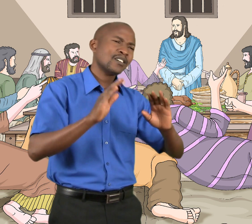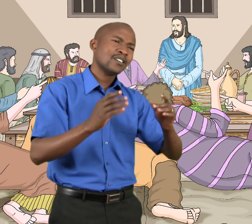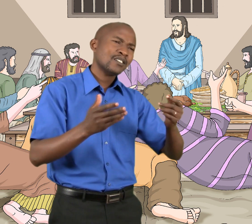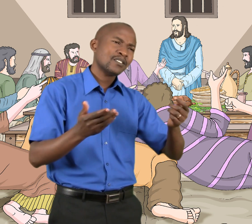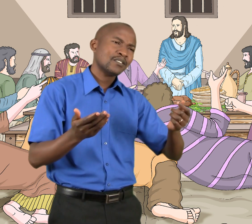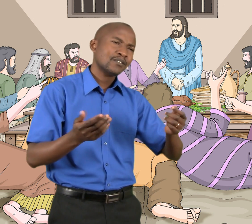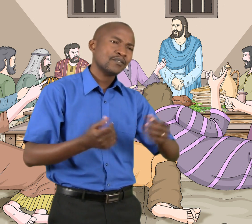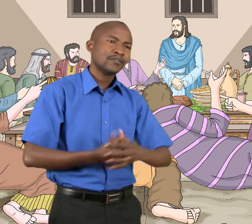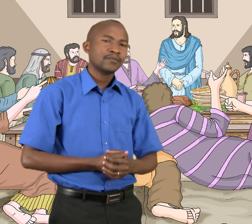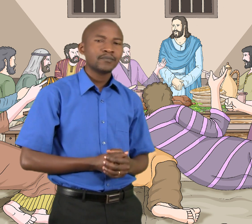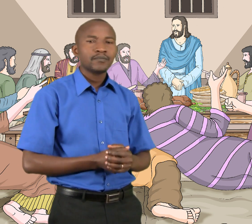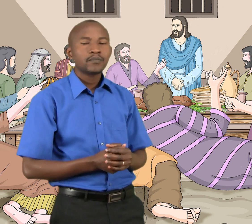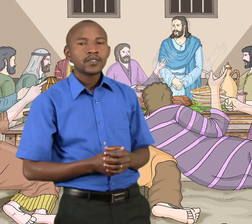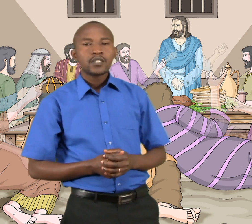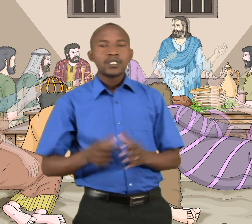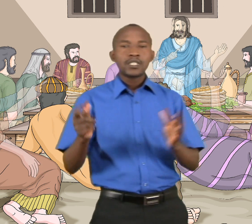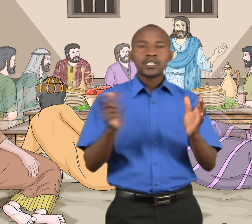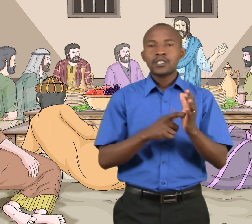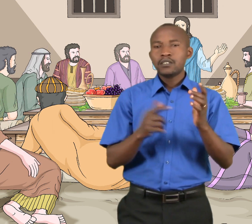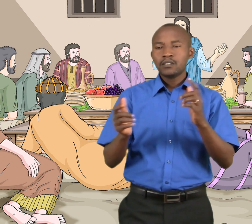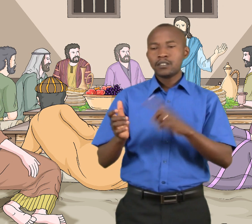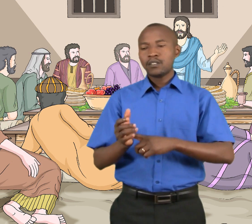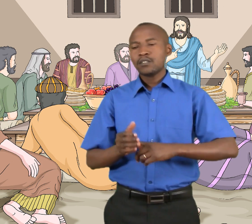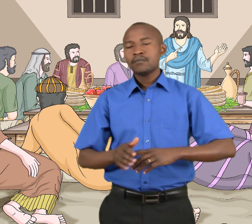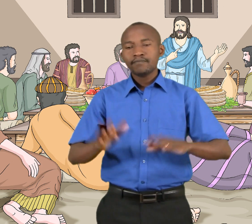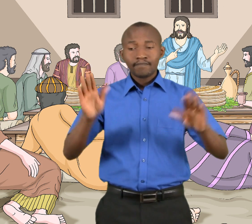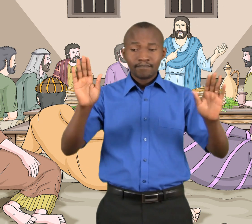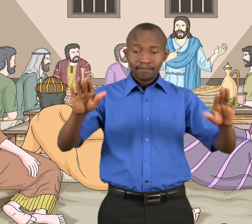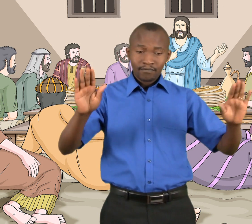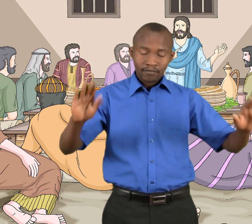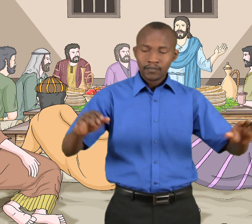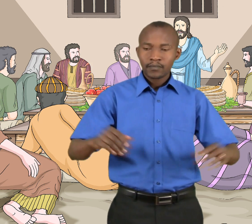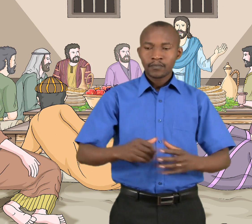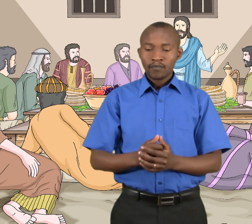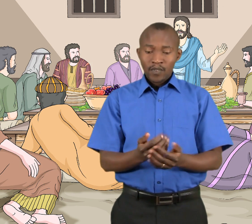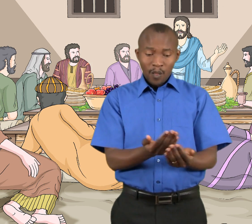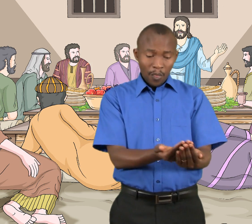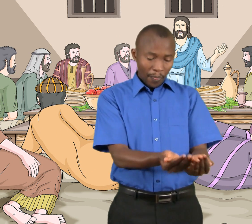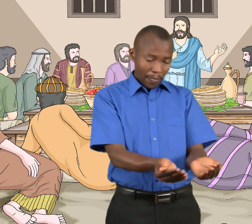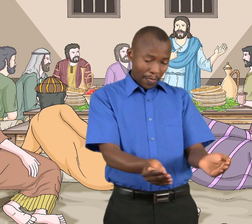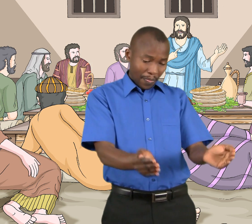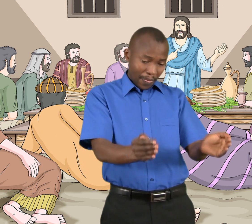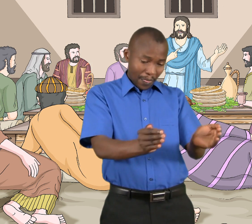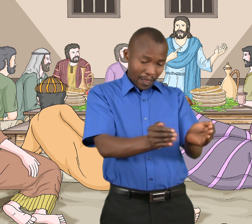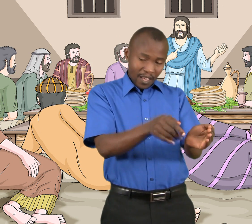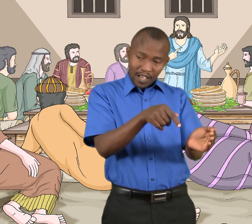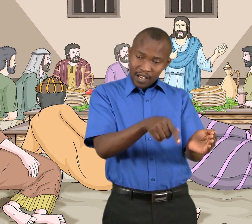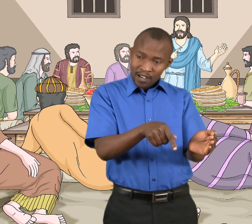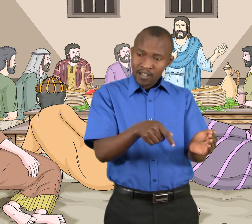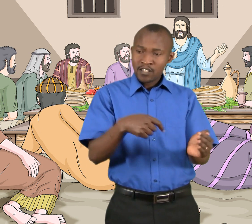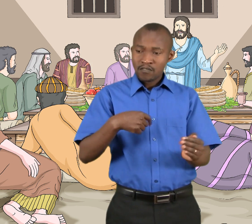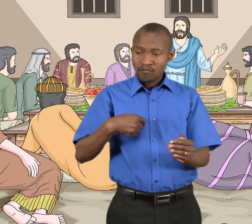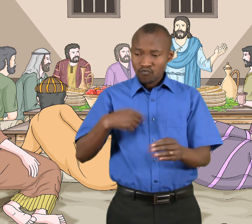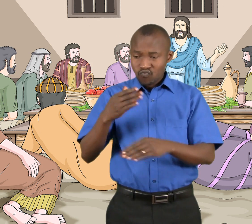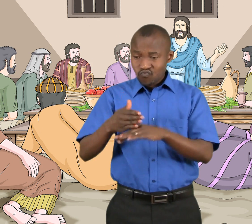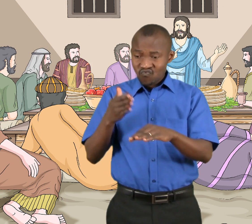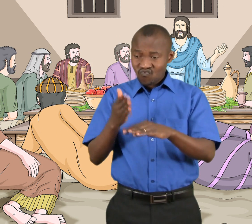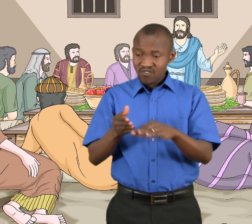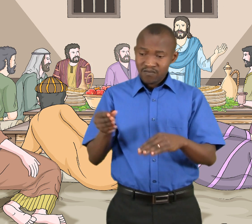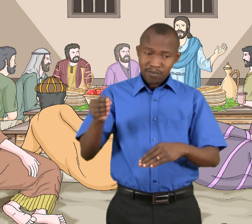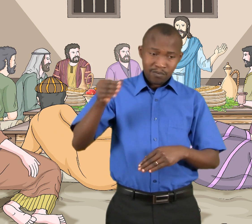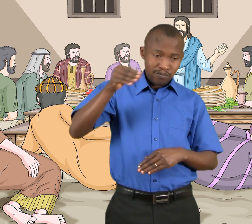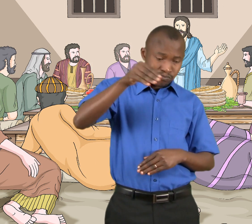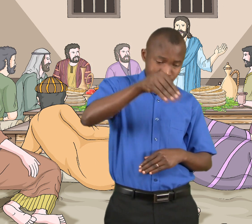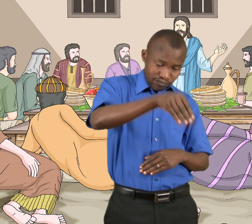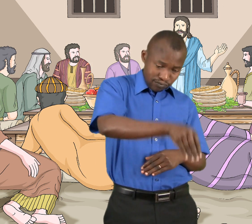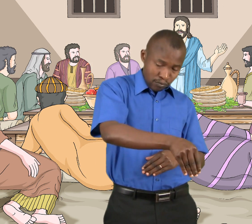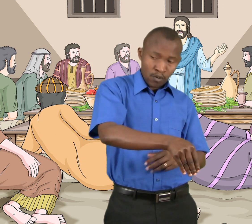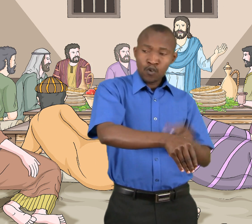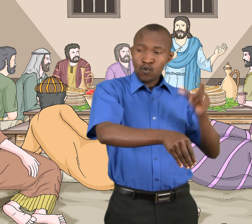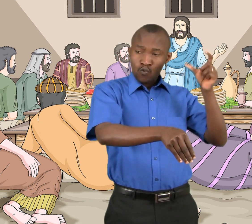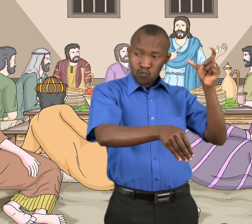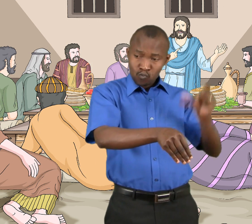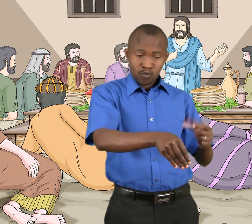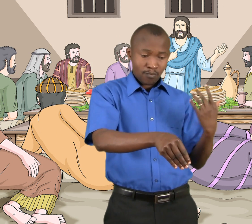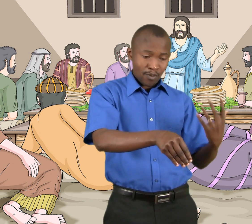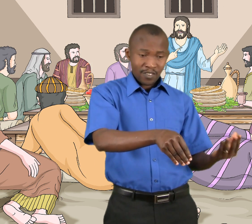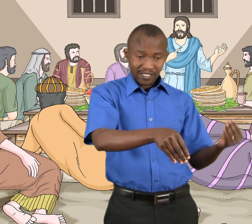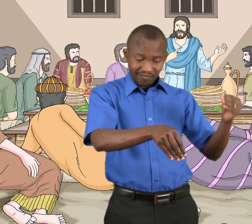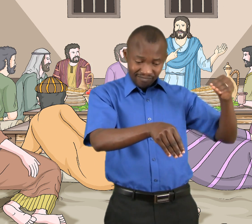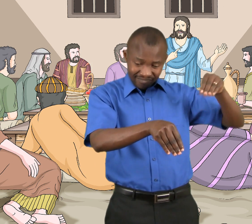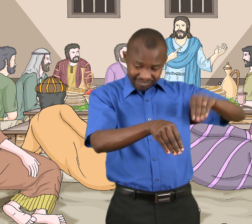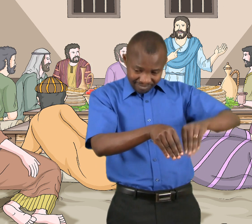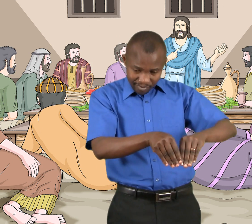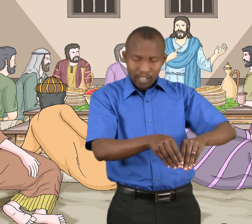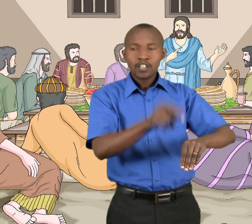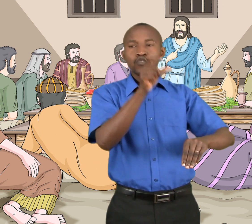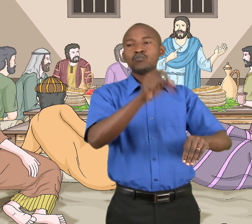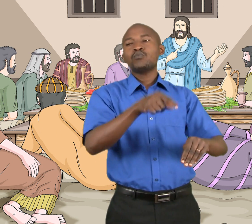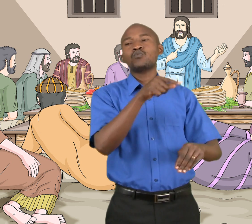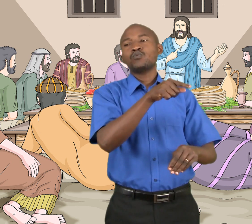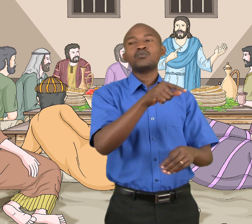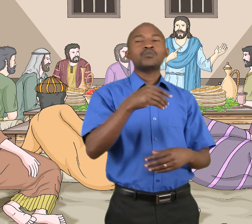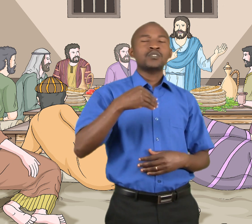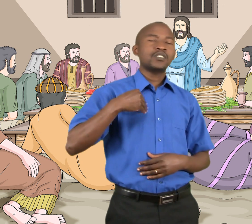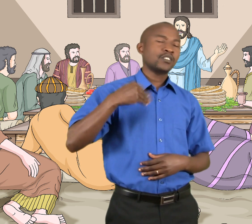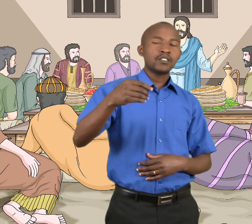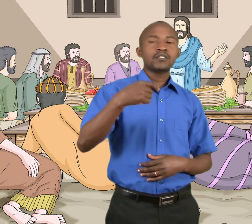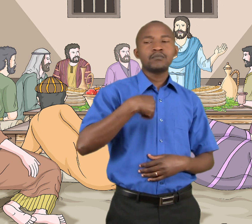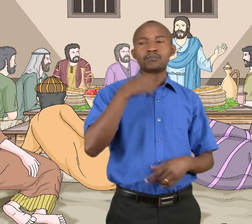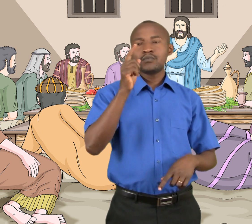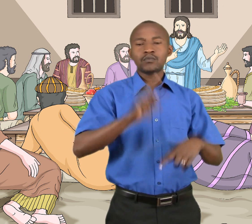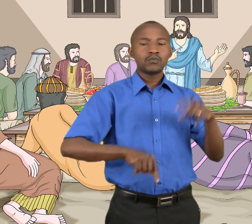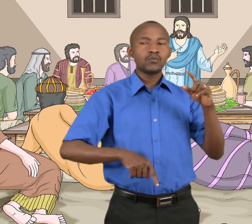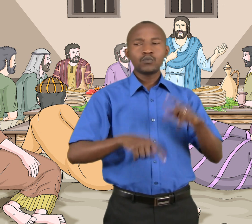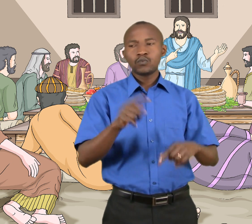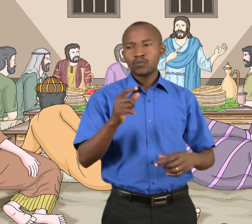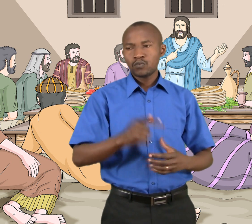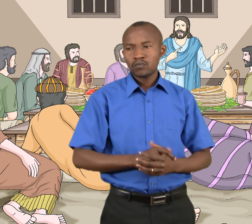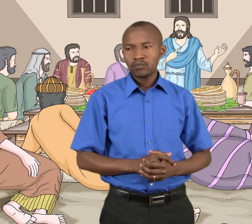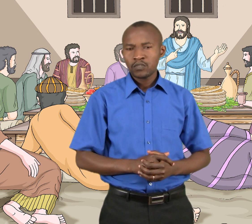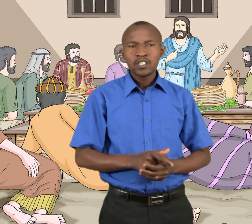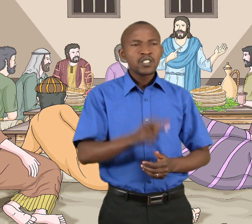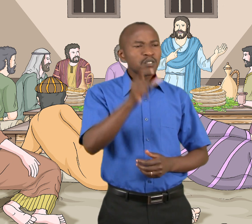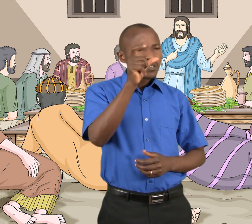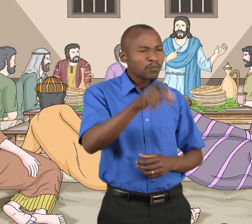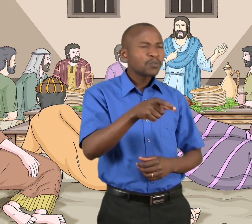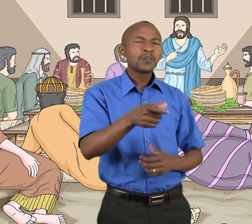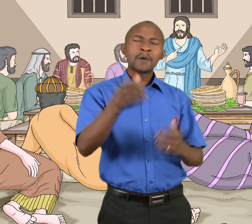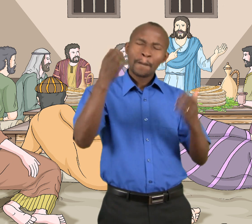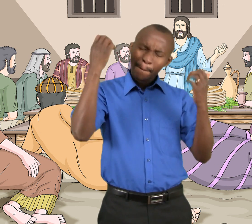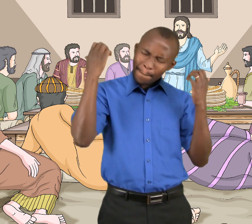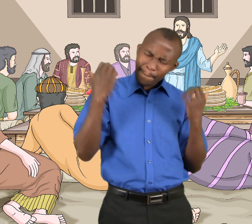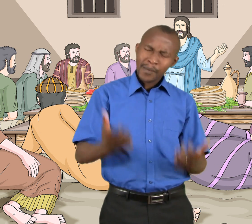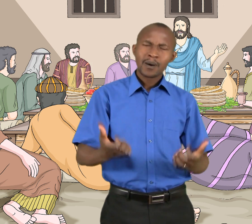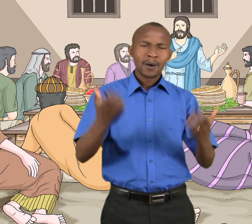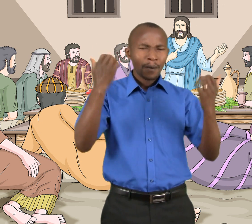Jesus answered, “The one who has dipped his hand into the bowl with Me will betray Me.